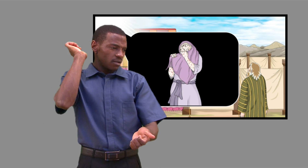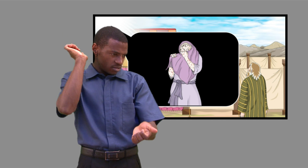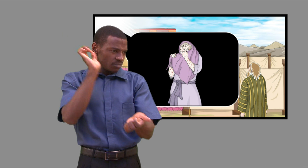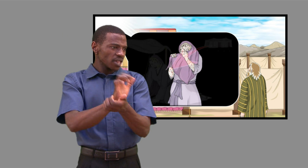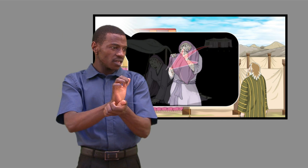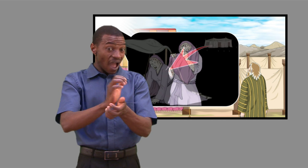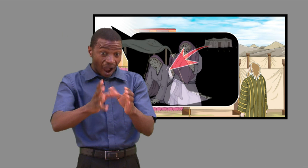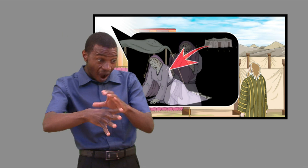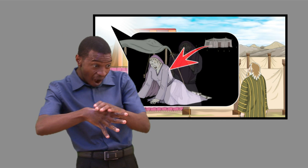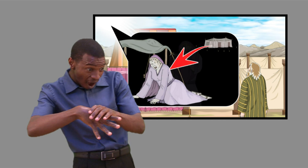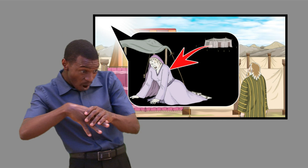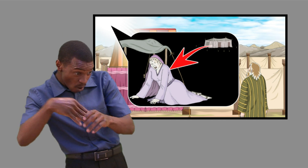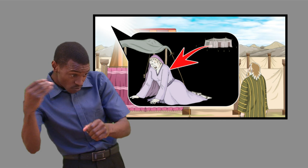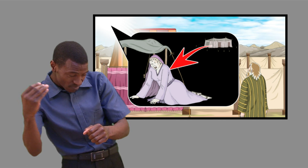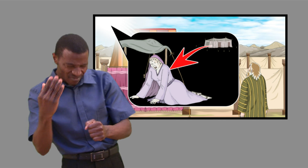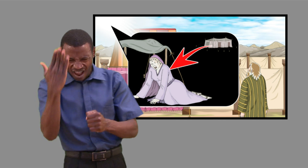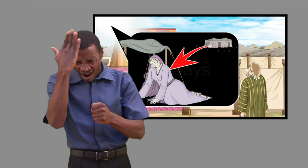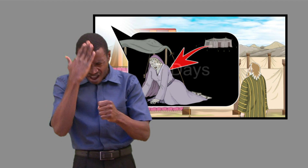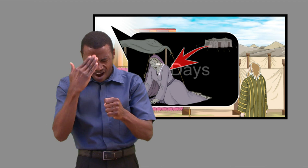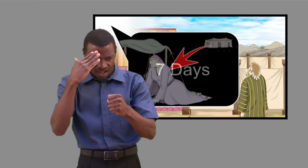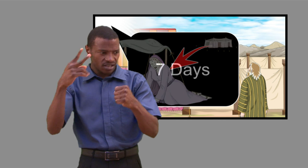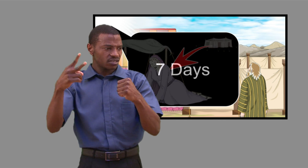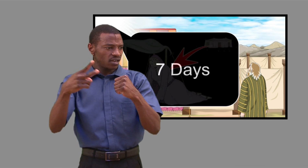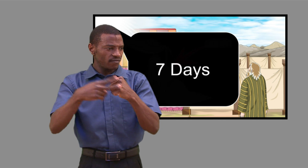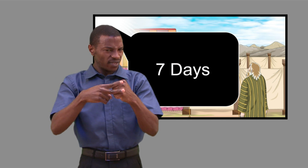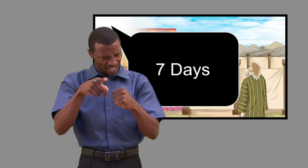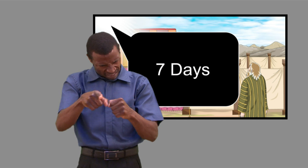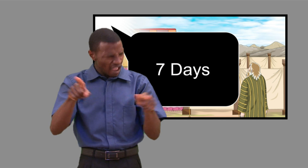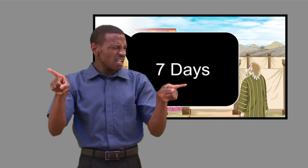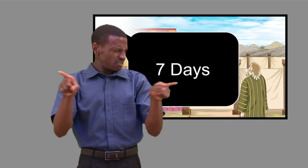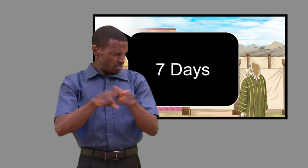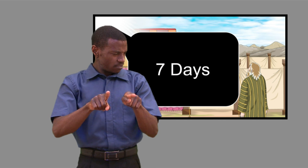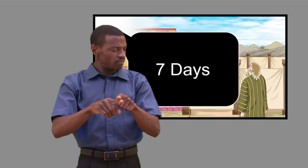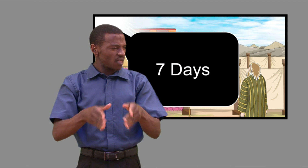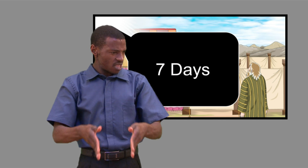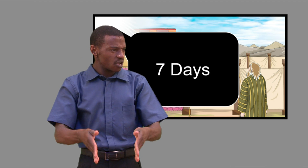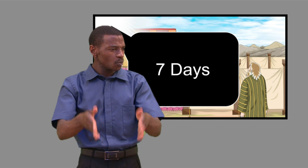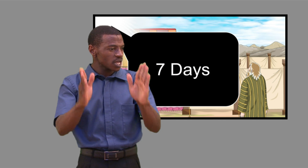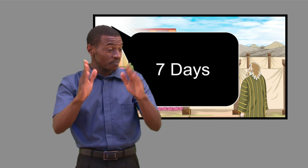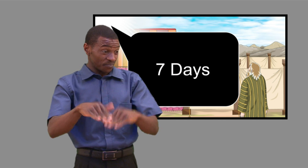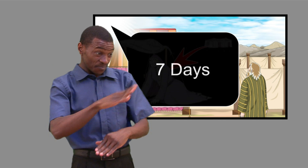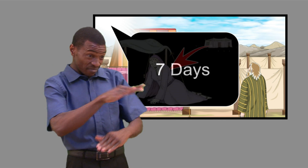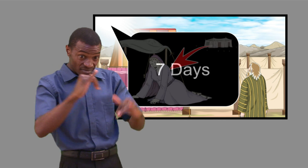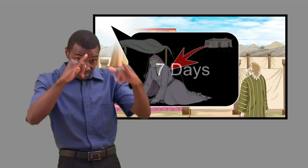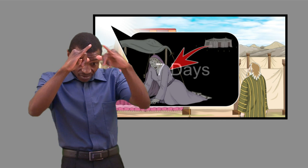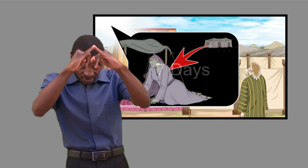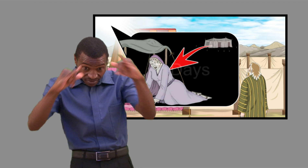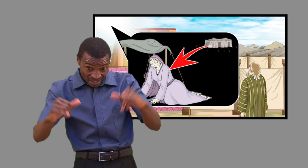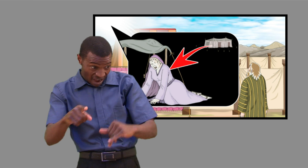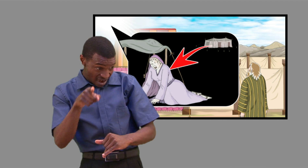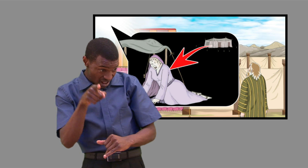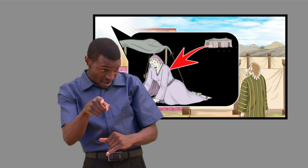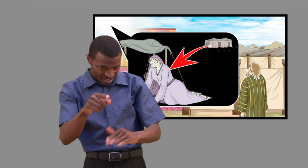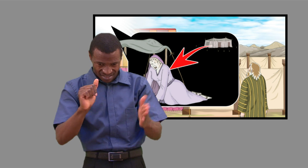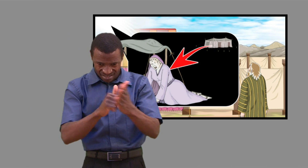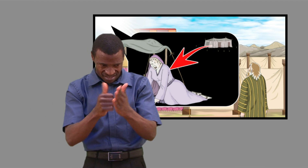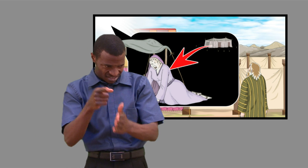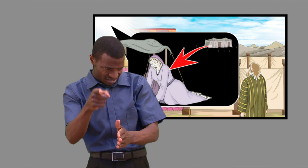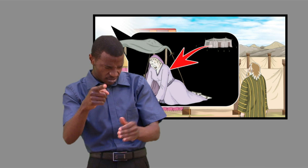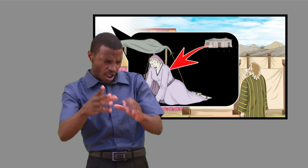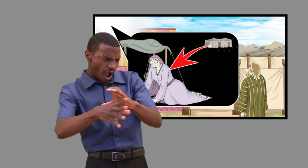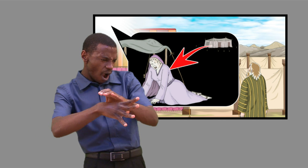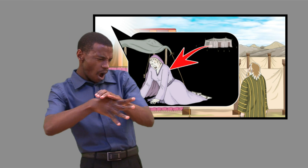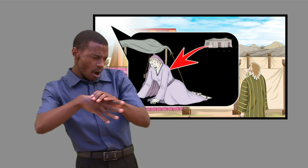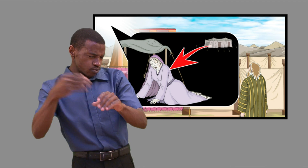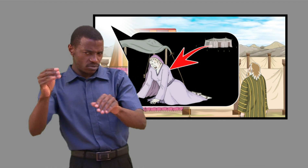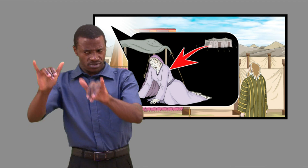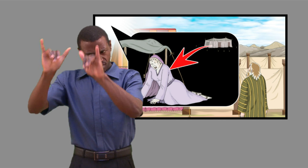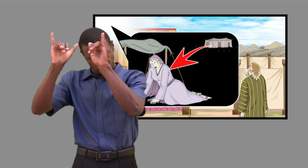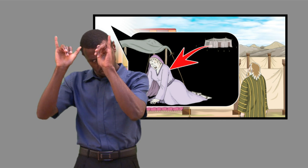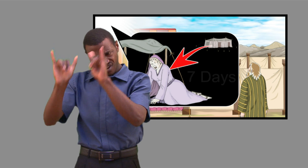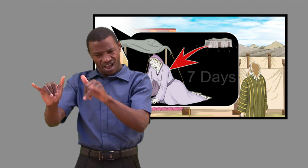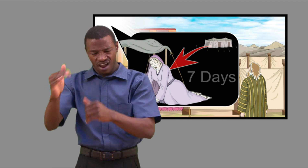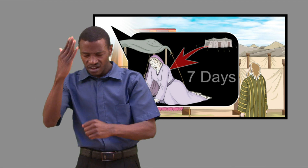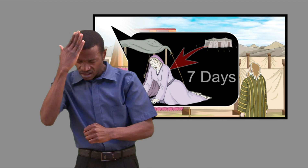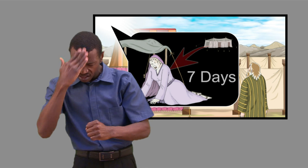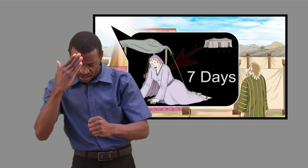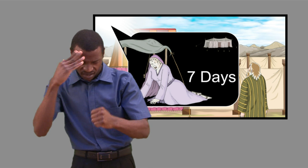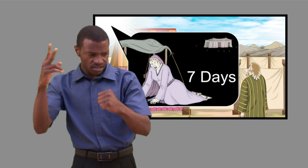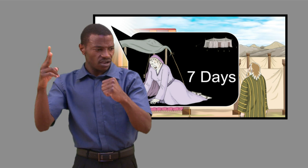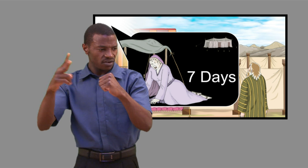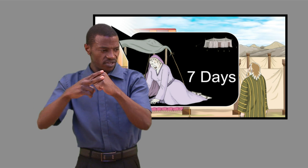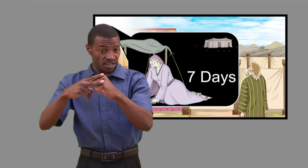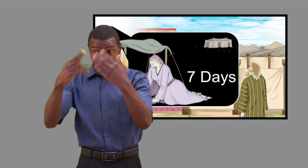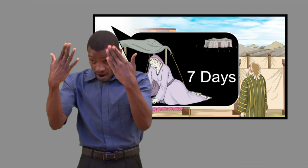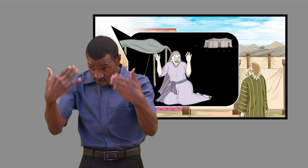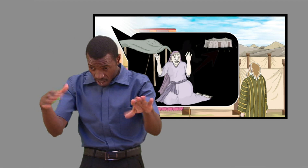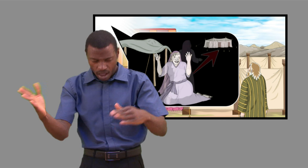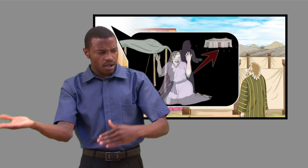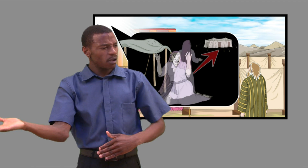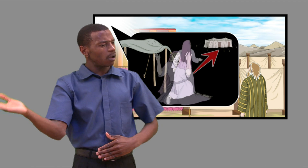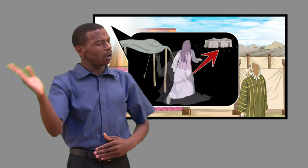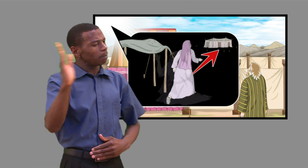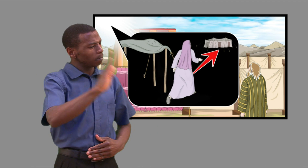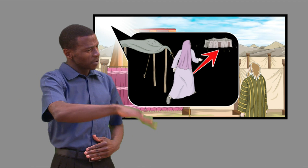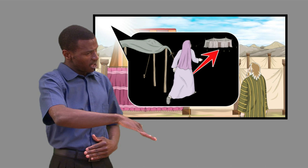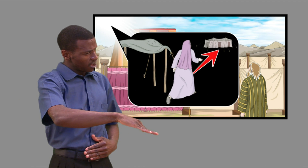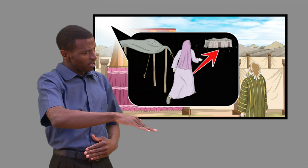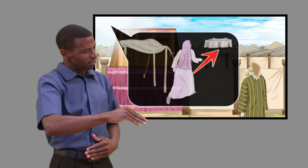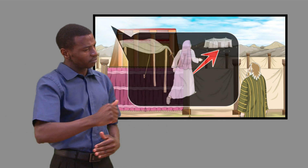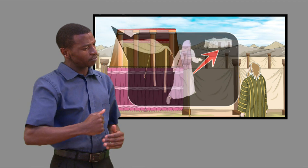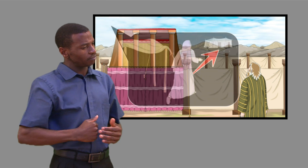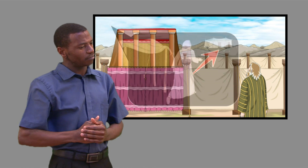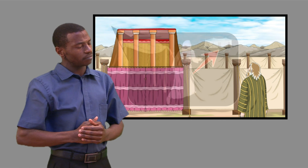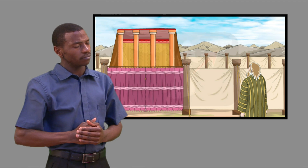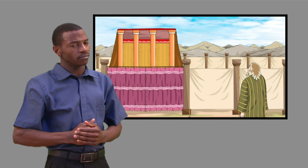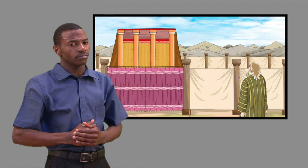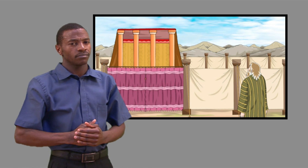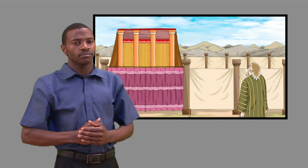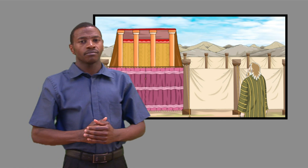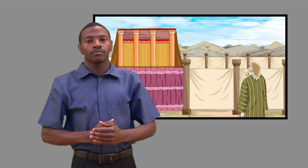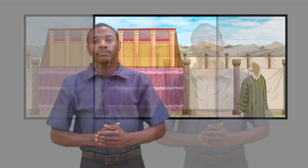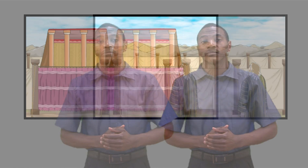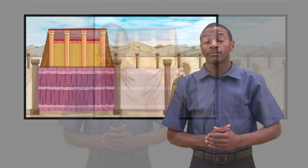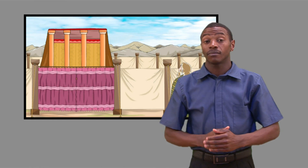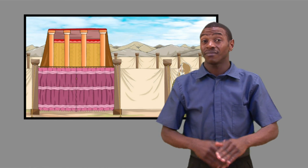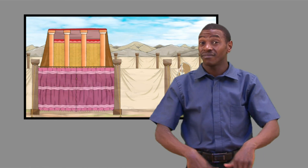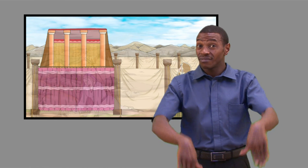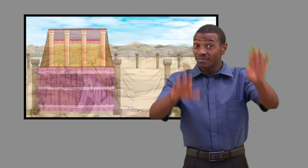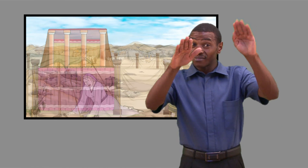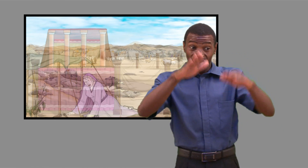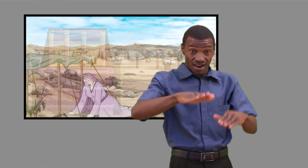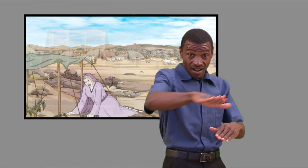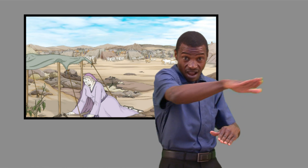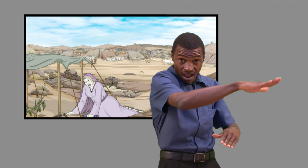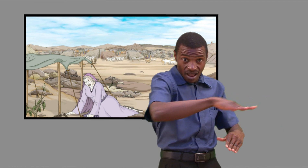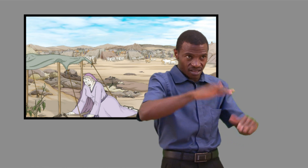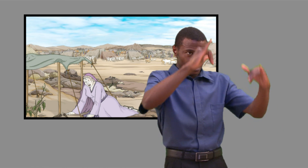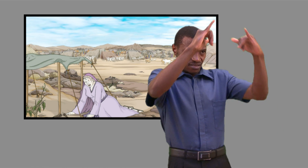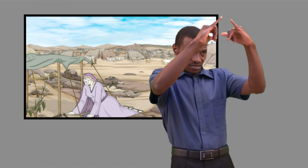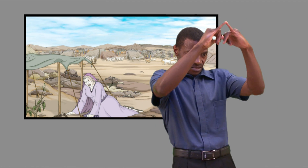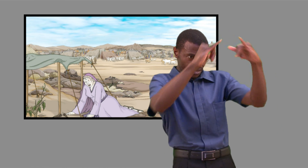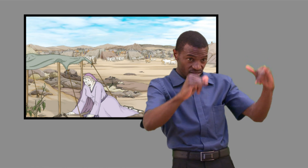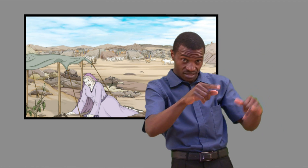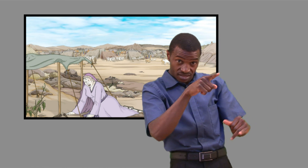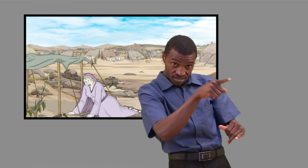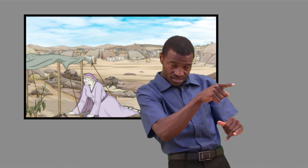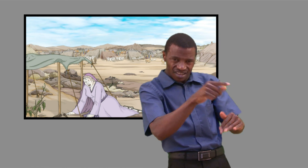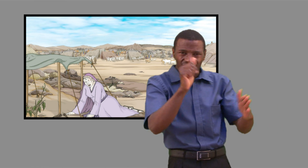Let her be confined outside the camp for seven days; after that she may be brought back in.”